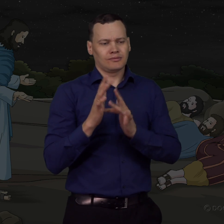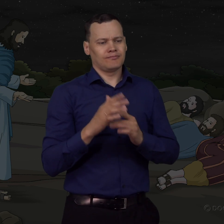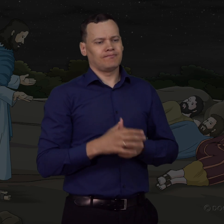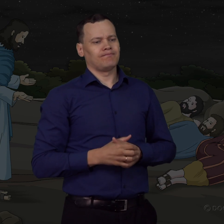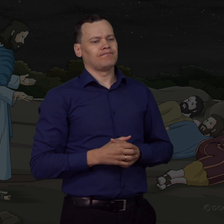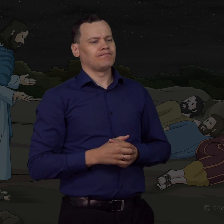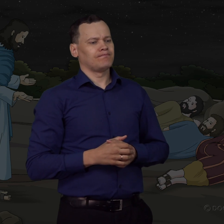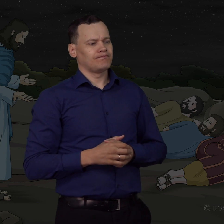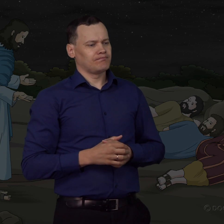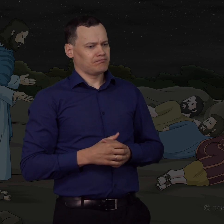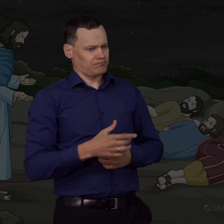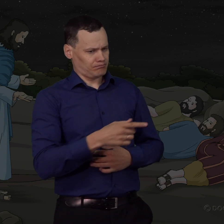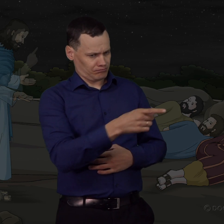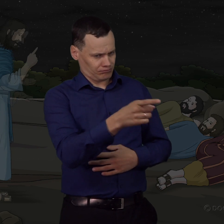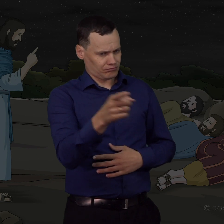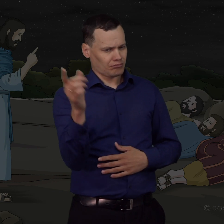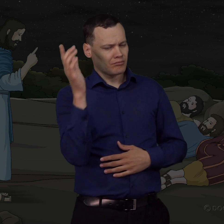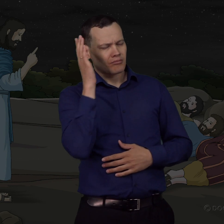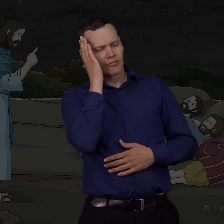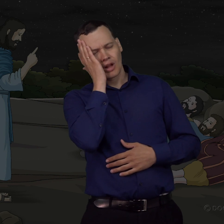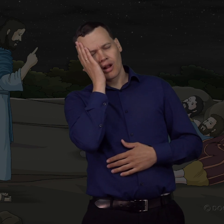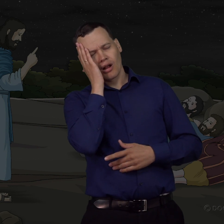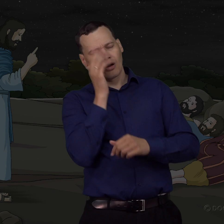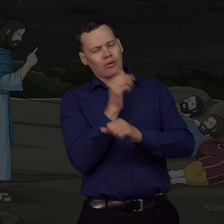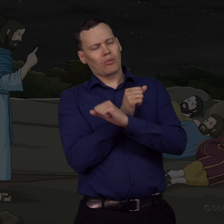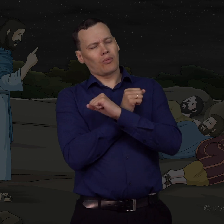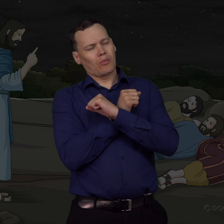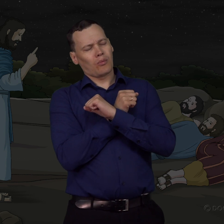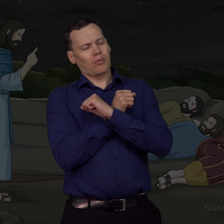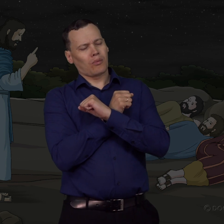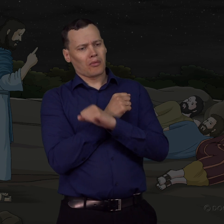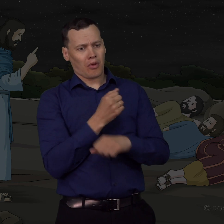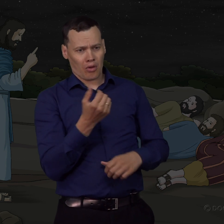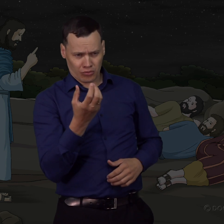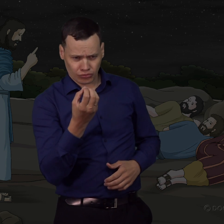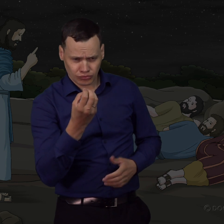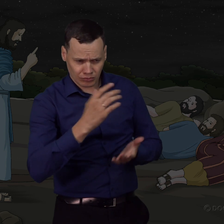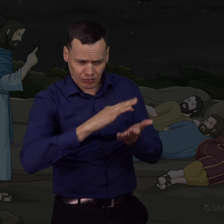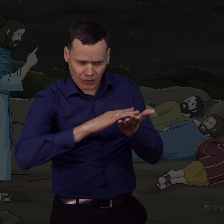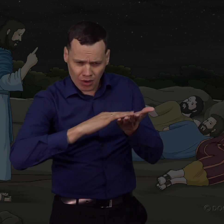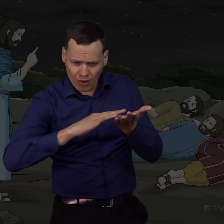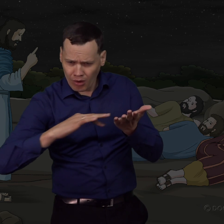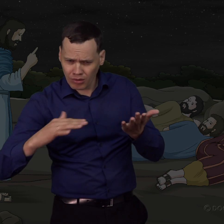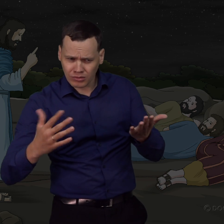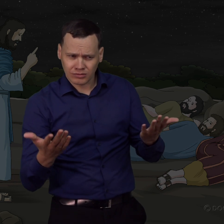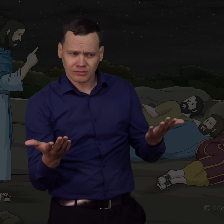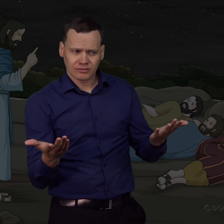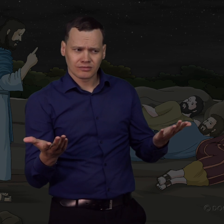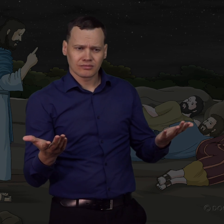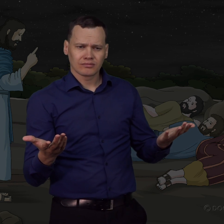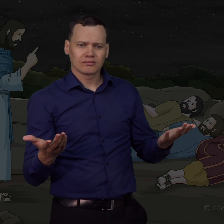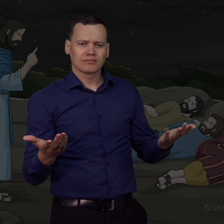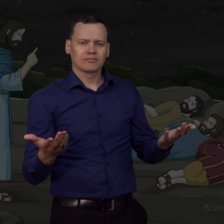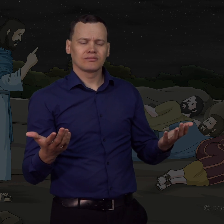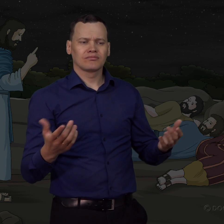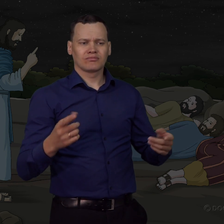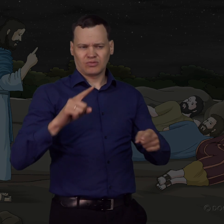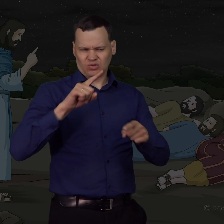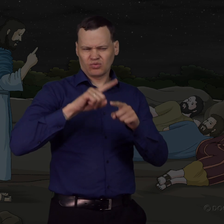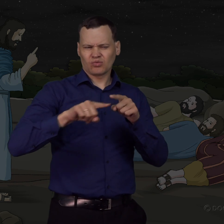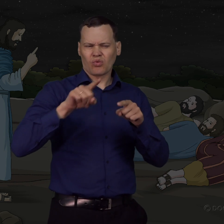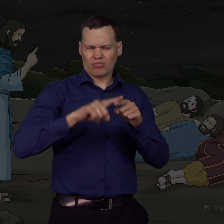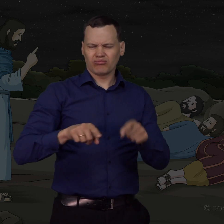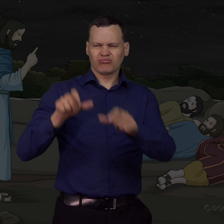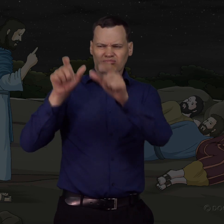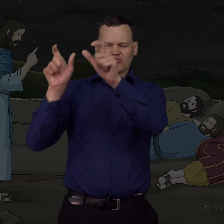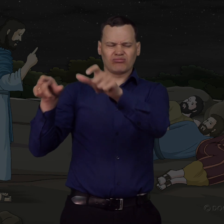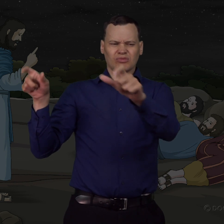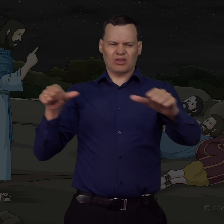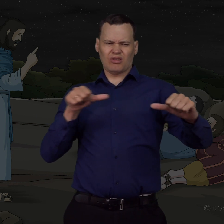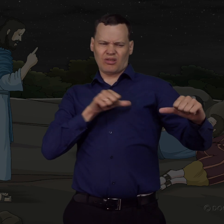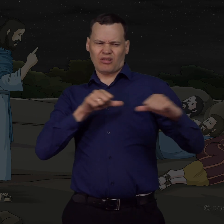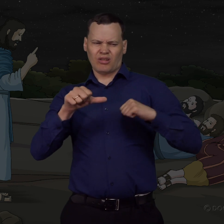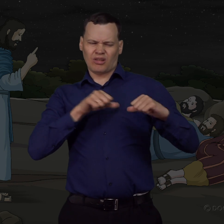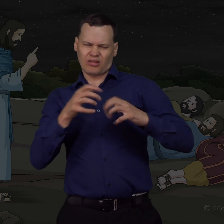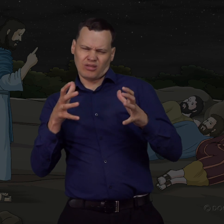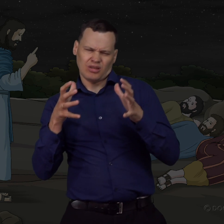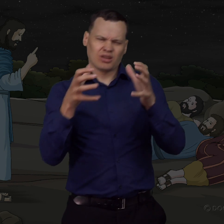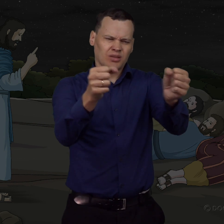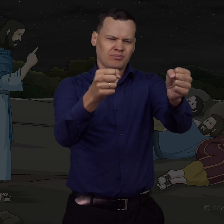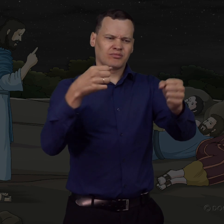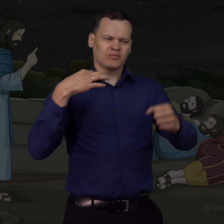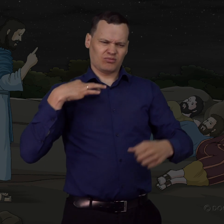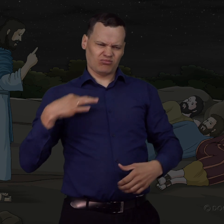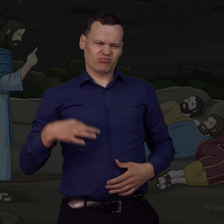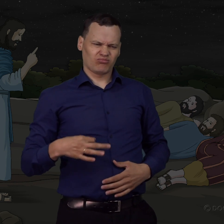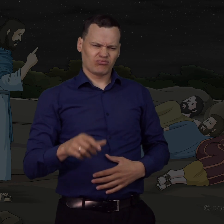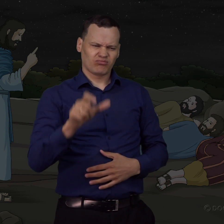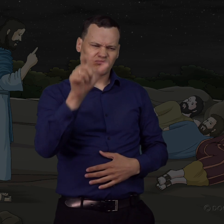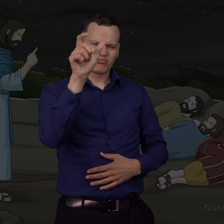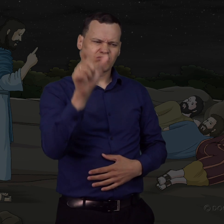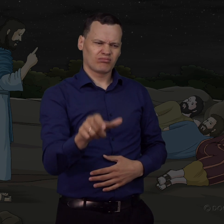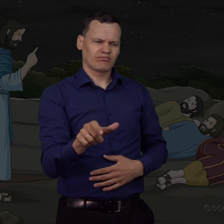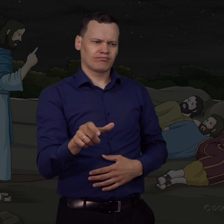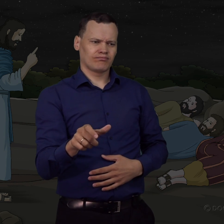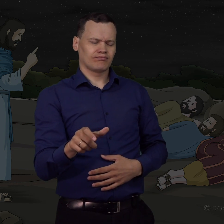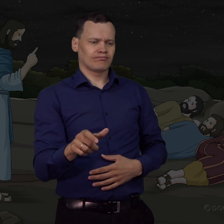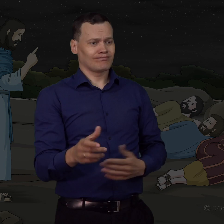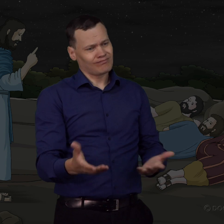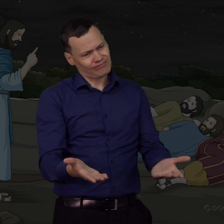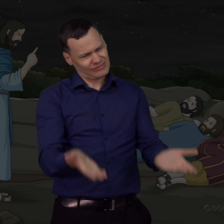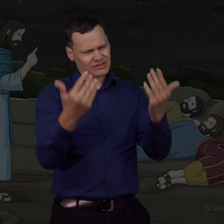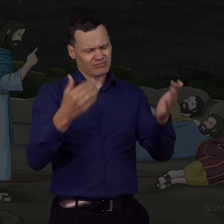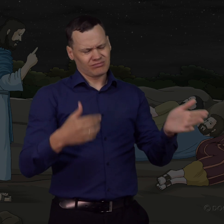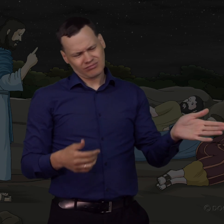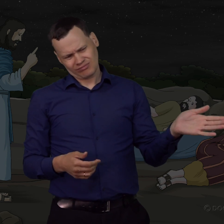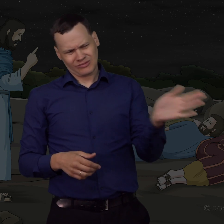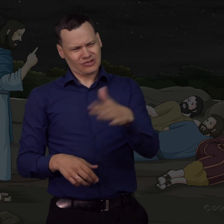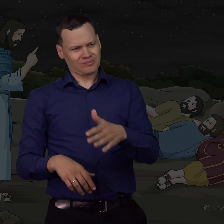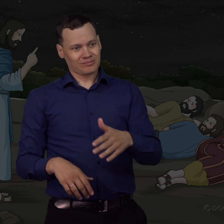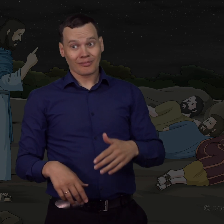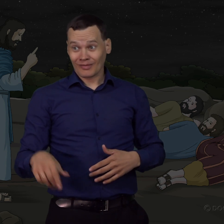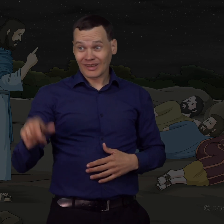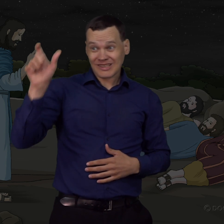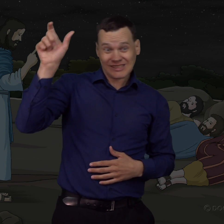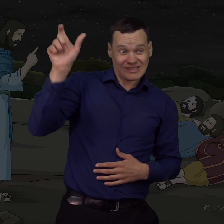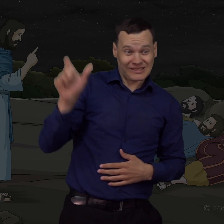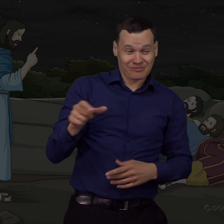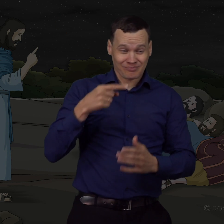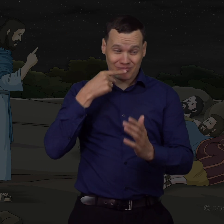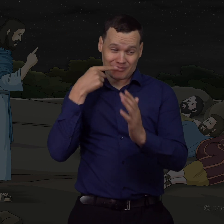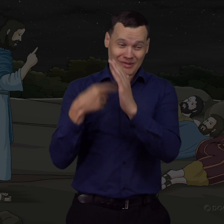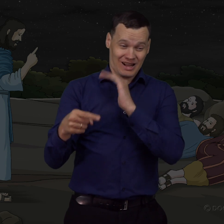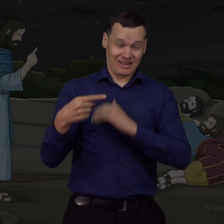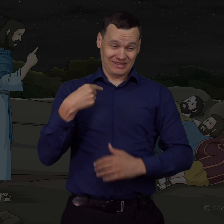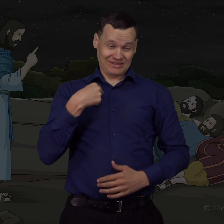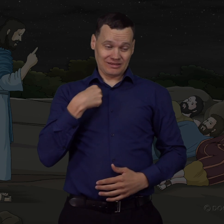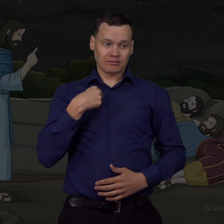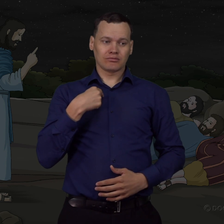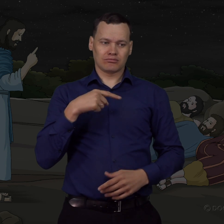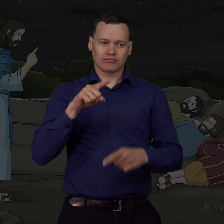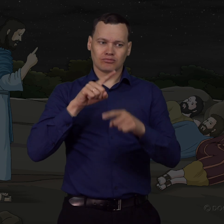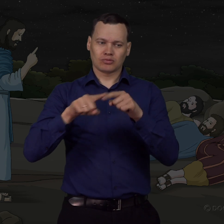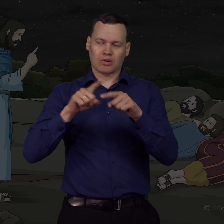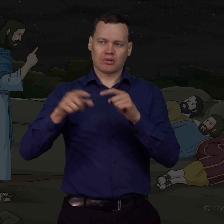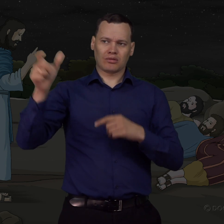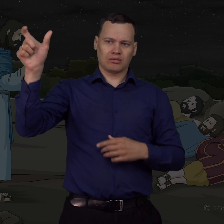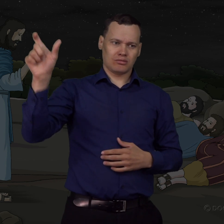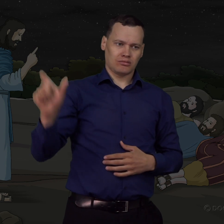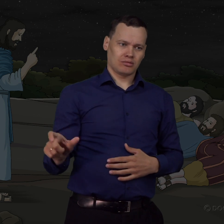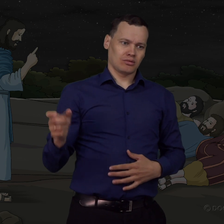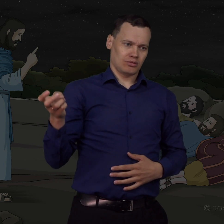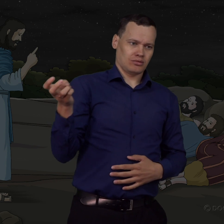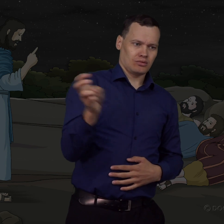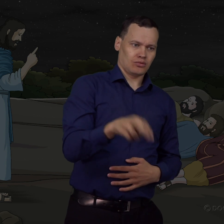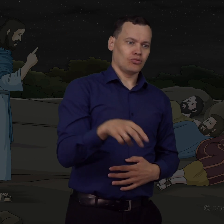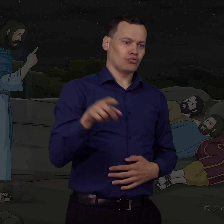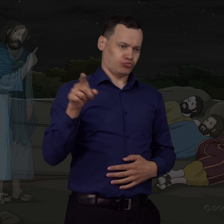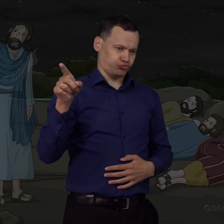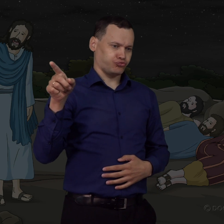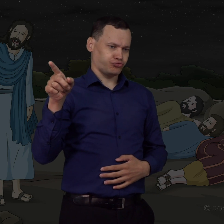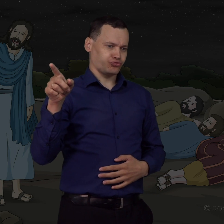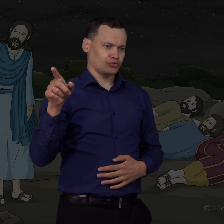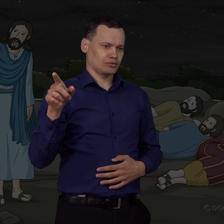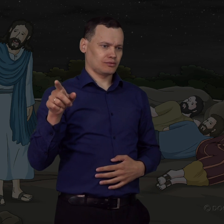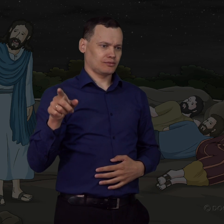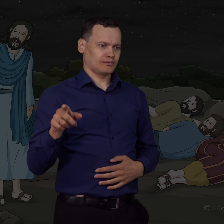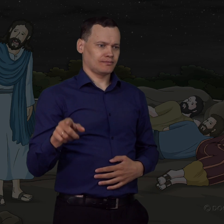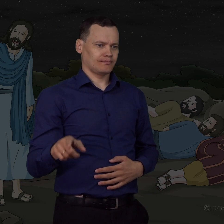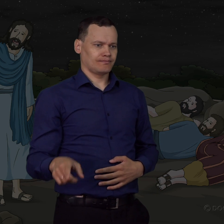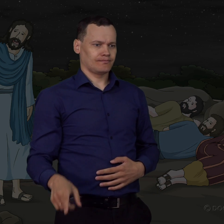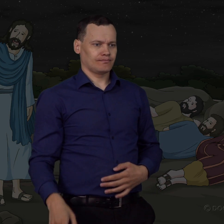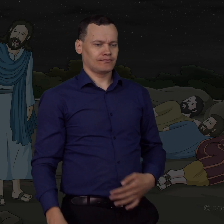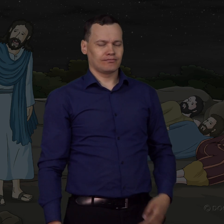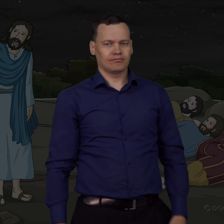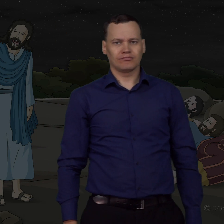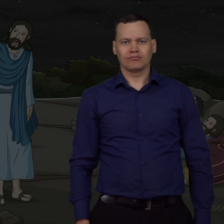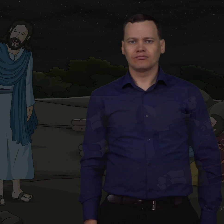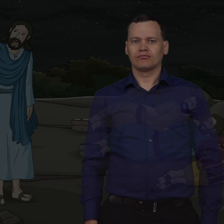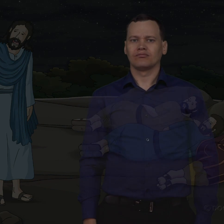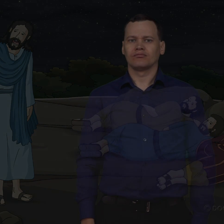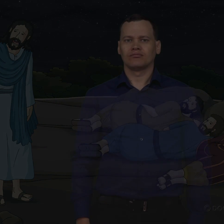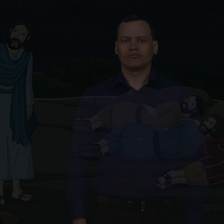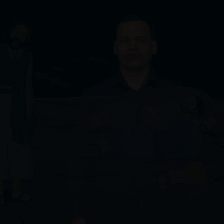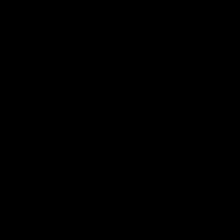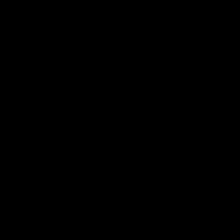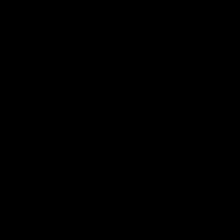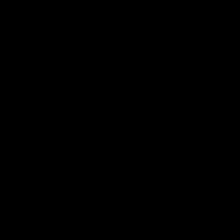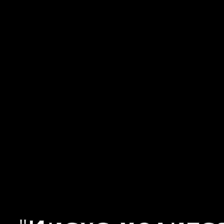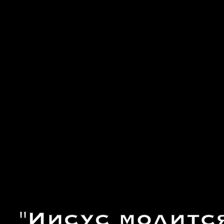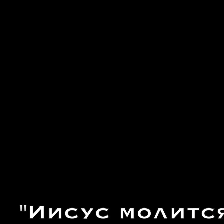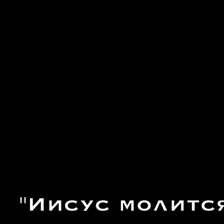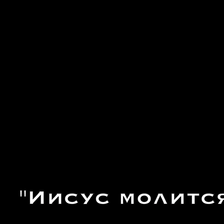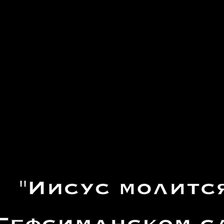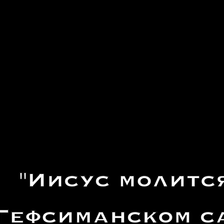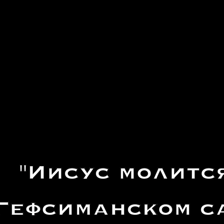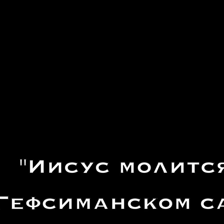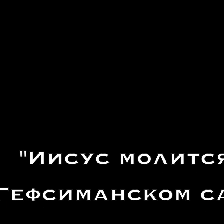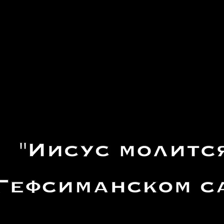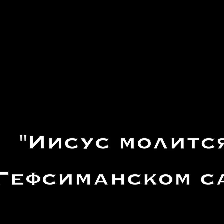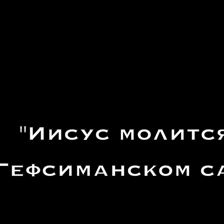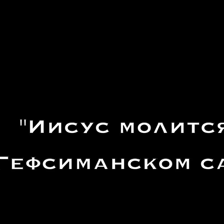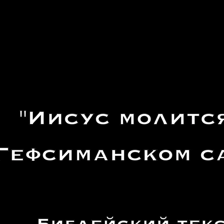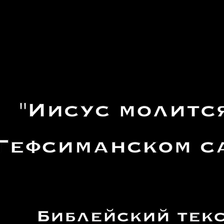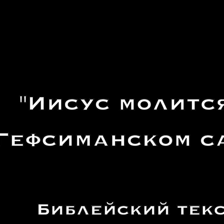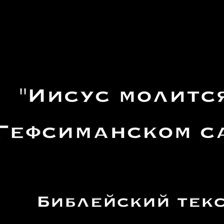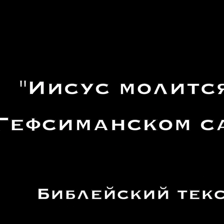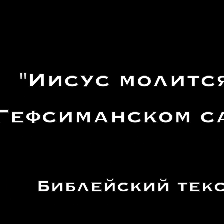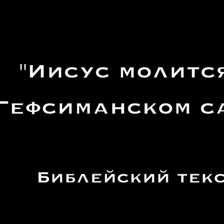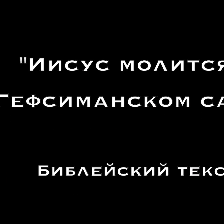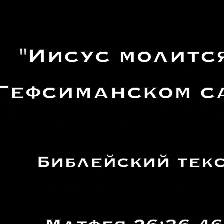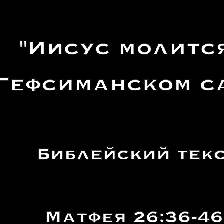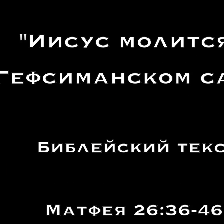Look, the hour is near, and the Son of Man is betrayed into the hands of sinners. Rise, let us go! See, My betrayer is approaching!” Then an angel from heaven appeared to Him and strengthened Him. And in His anguish, He prayed more earnestly, and His sweat became like drops of blood falling to the ground.